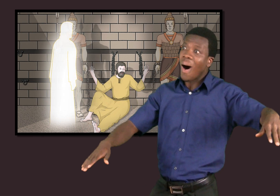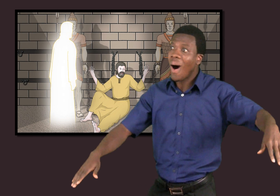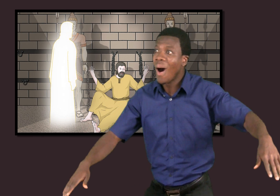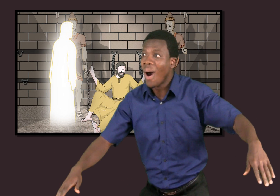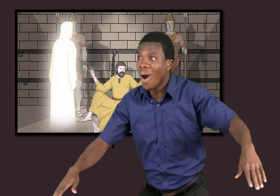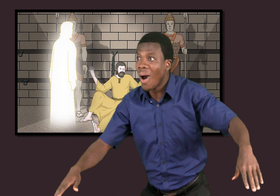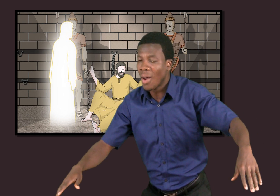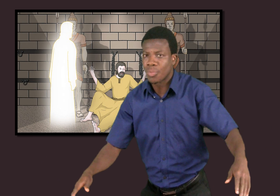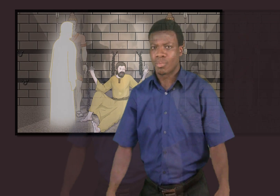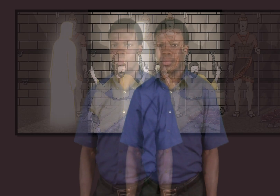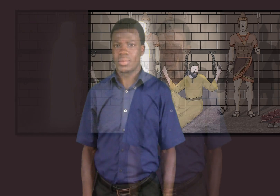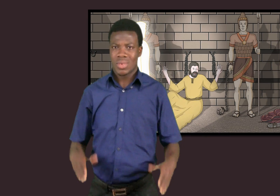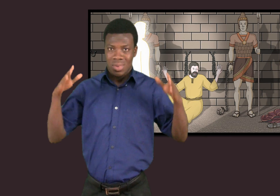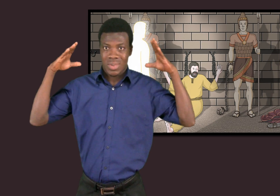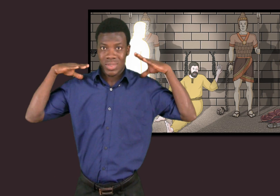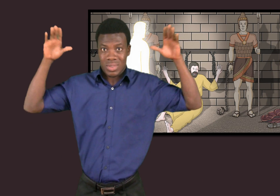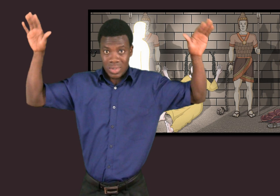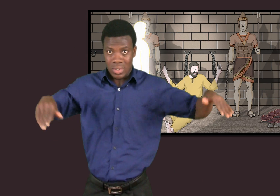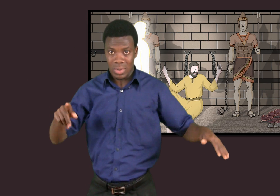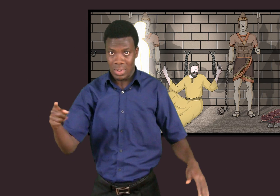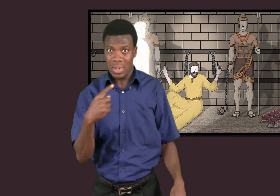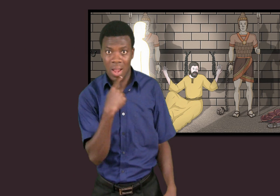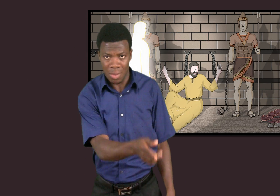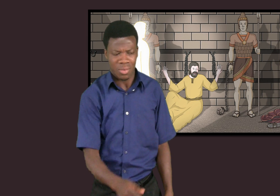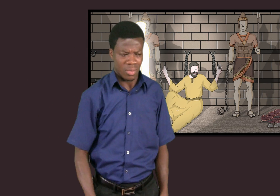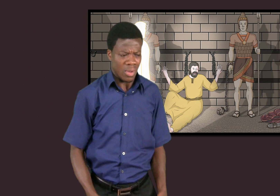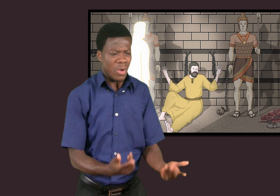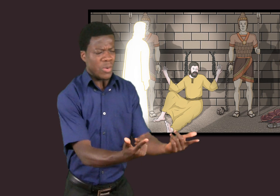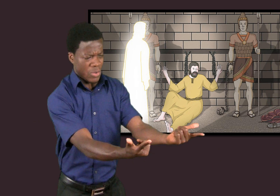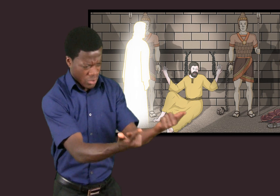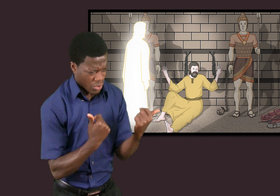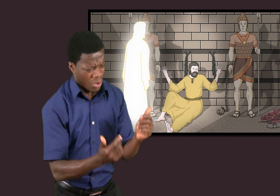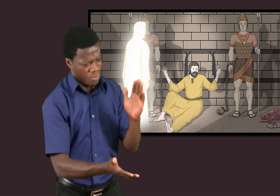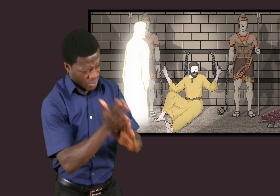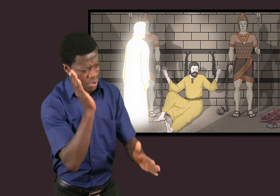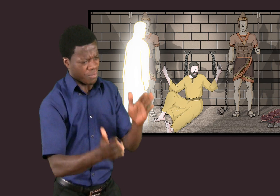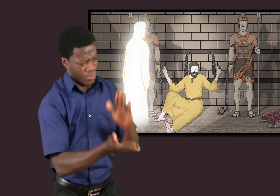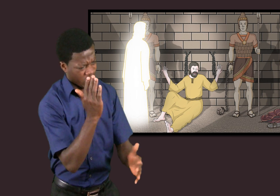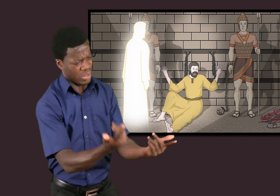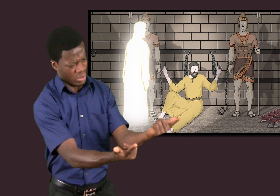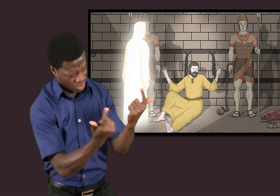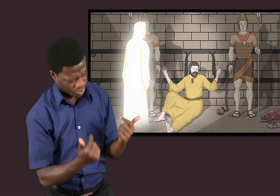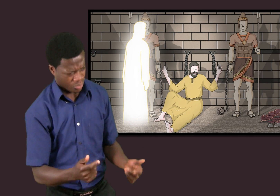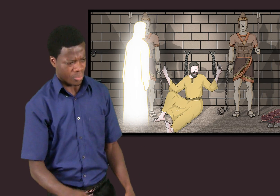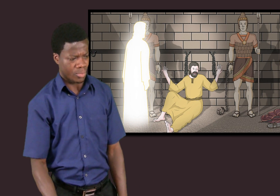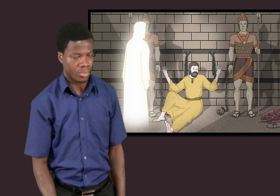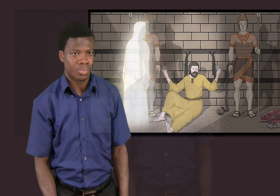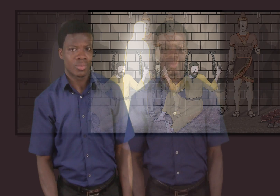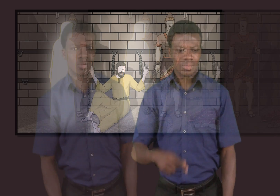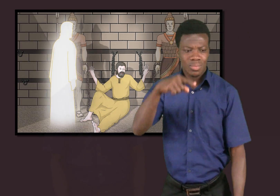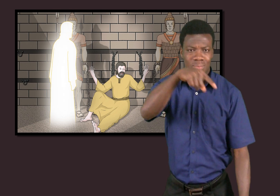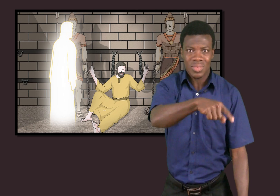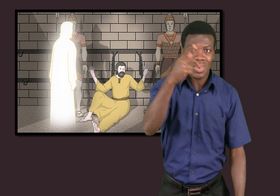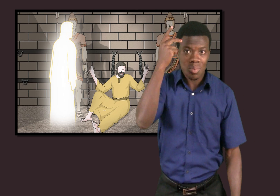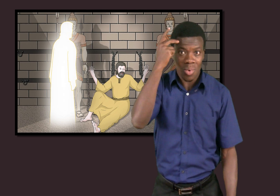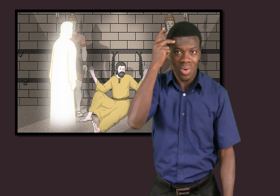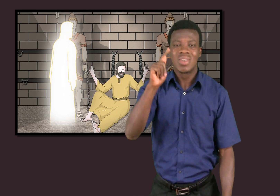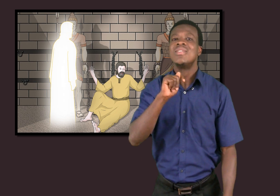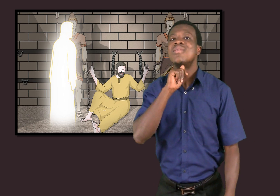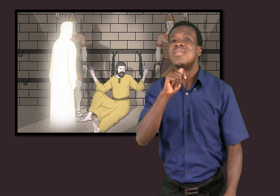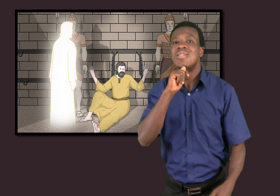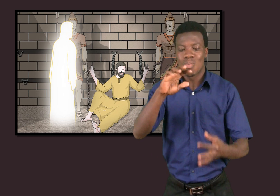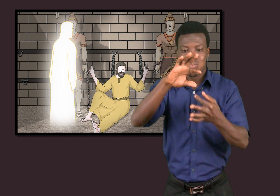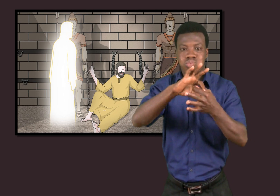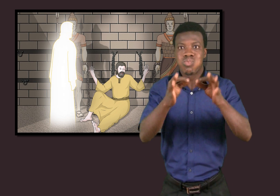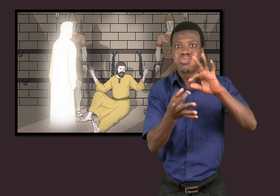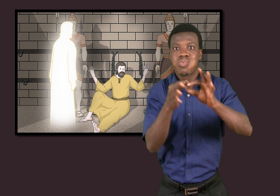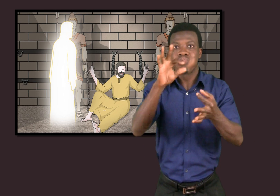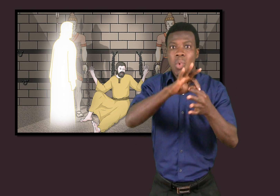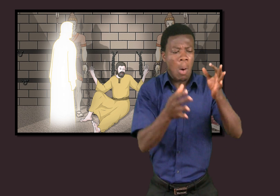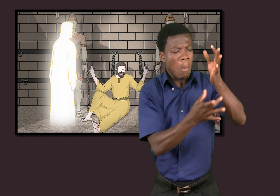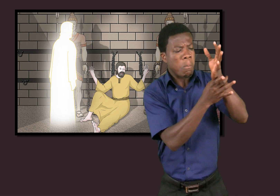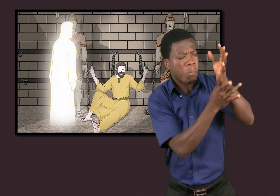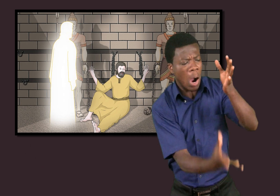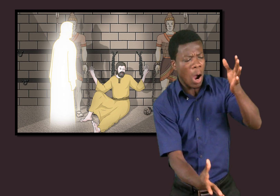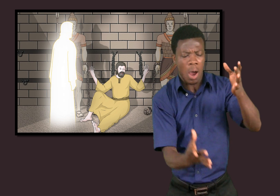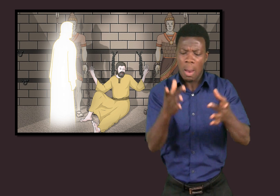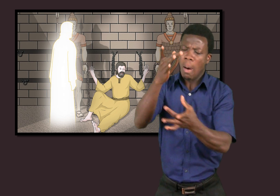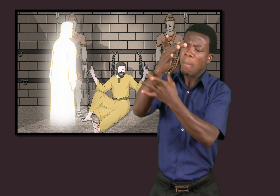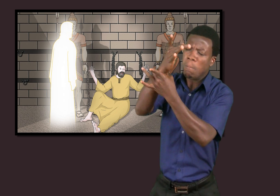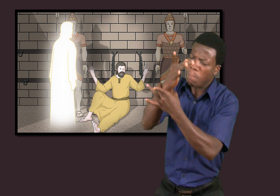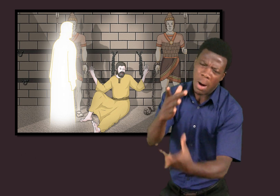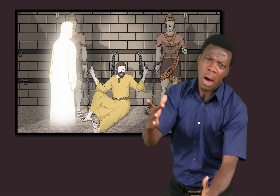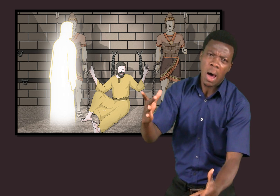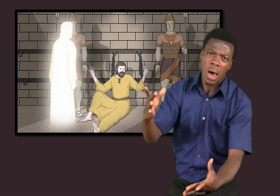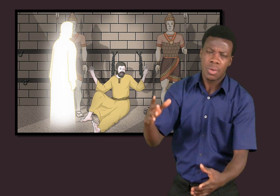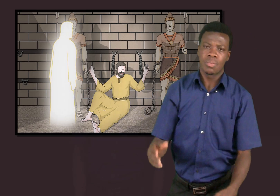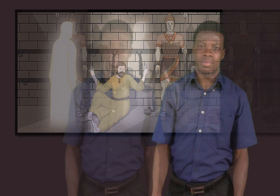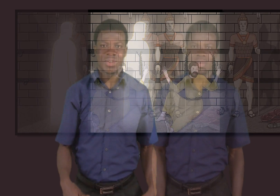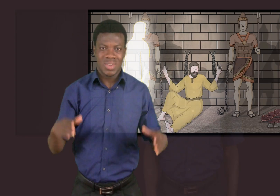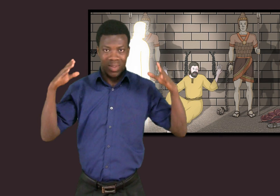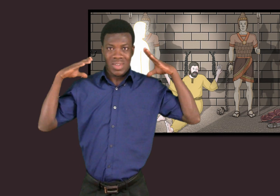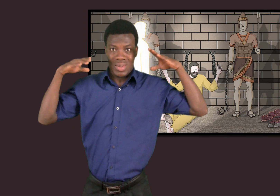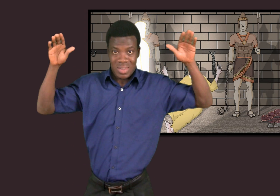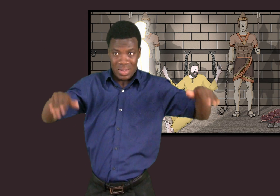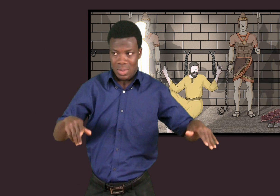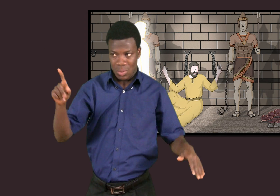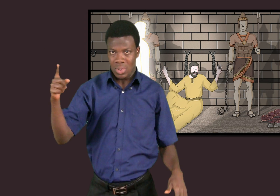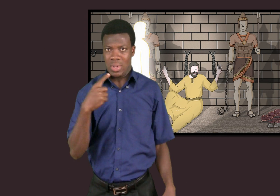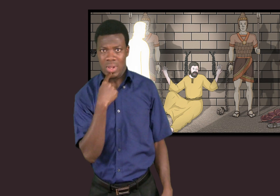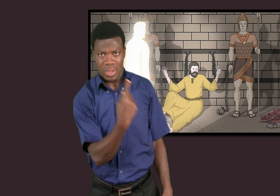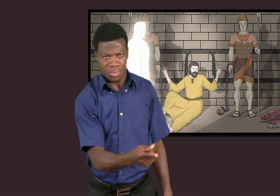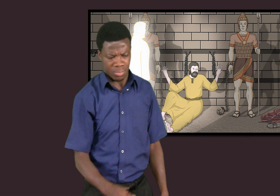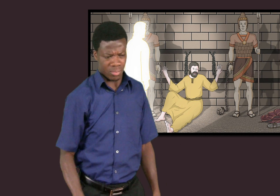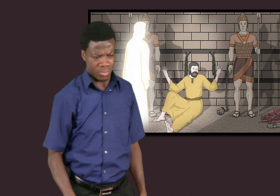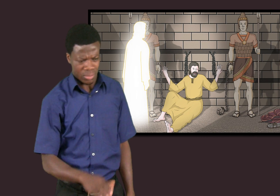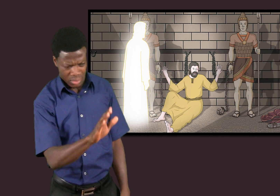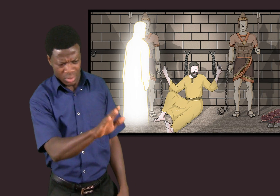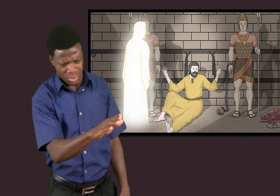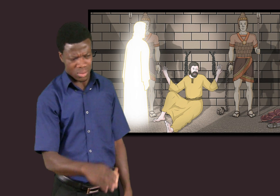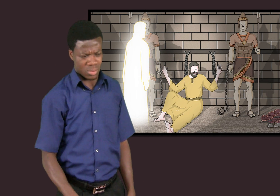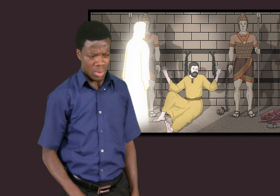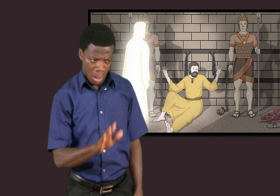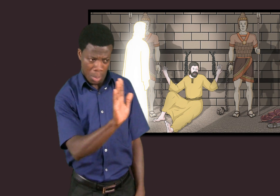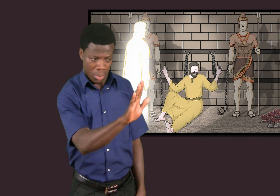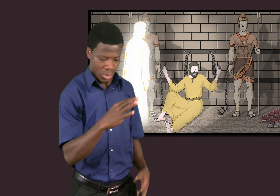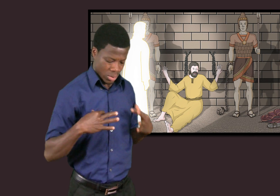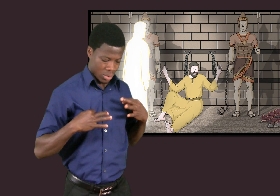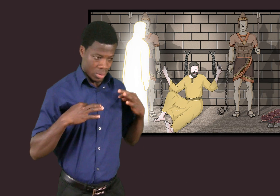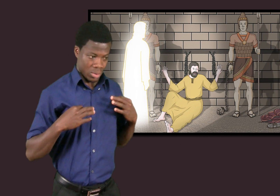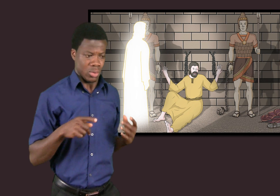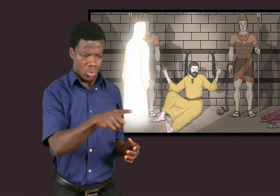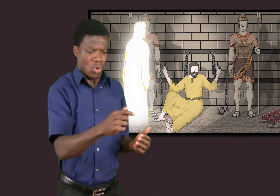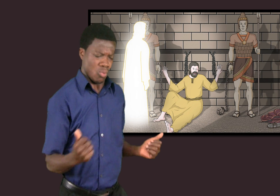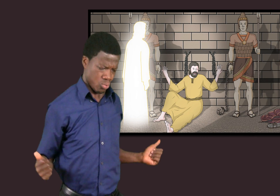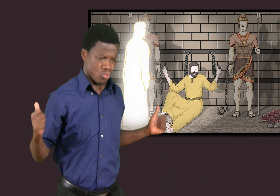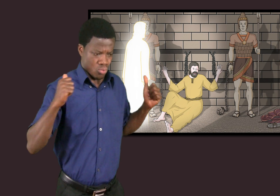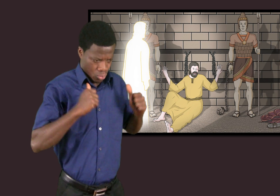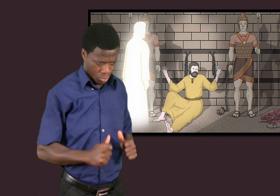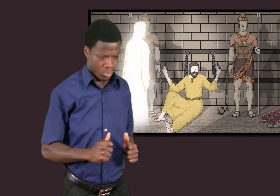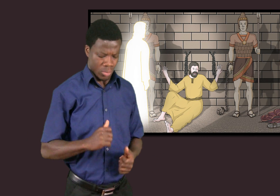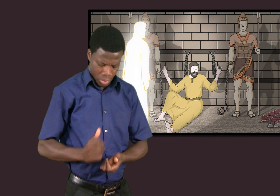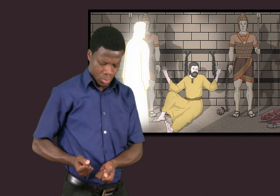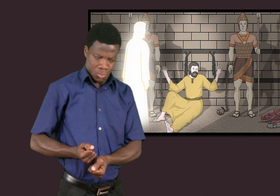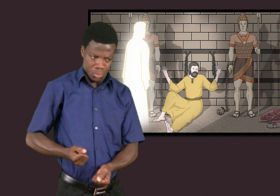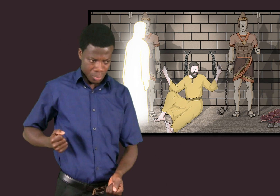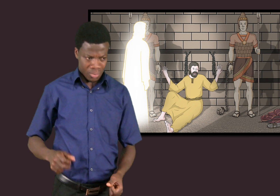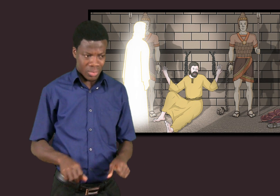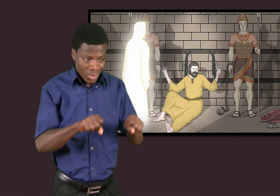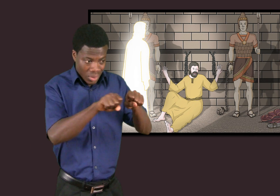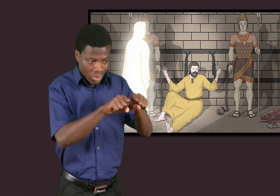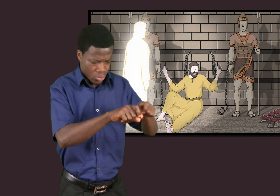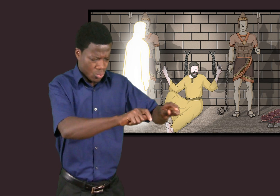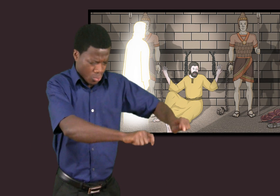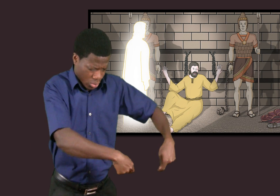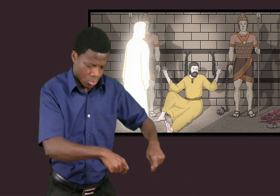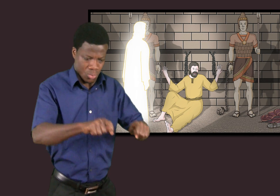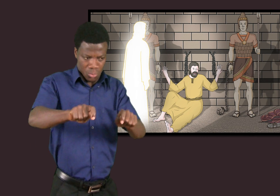And the chains fell off his wrists. “Get dressed and put on your sandals,” said the angel.